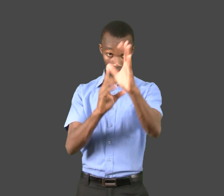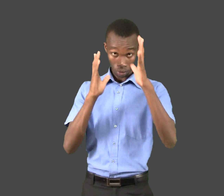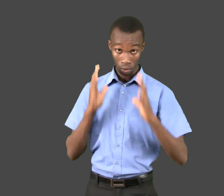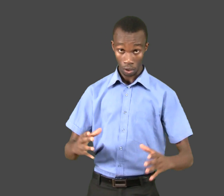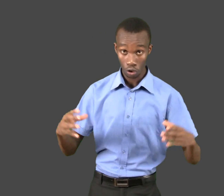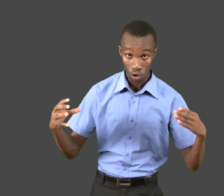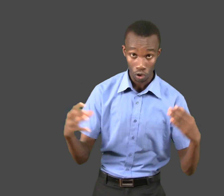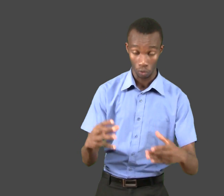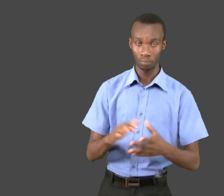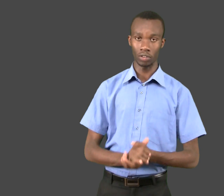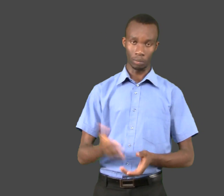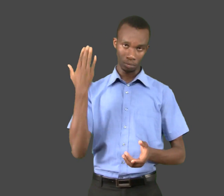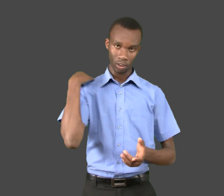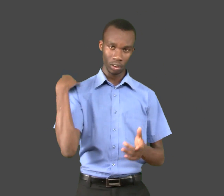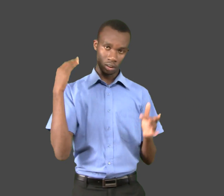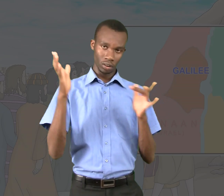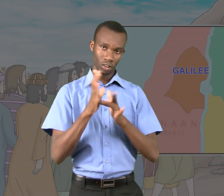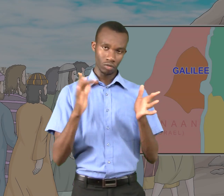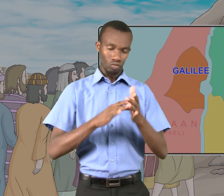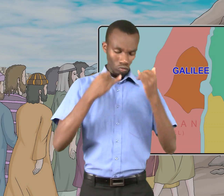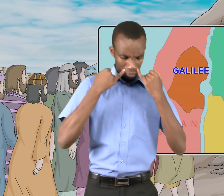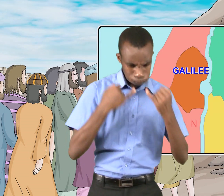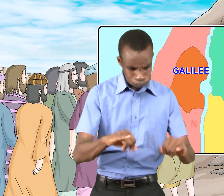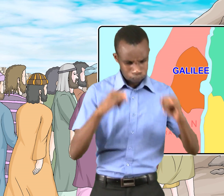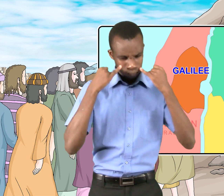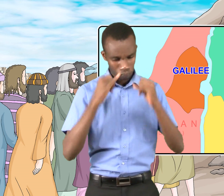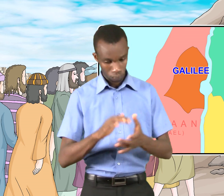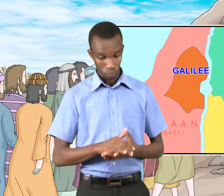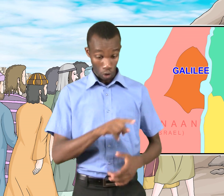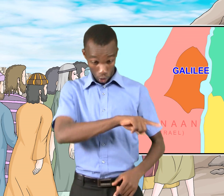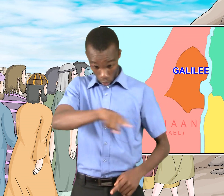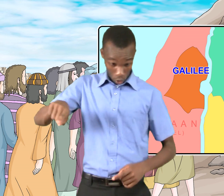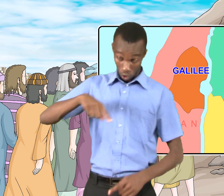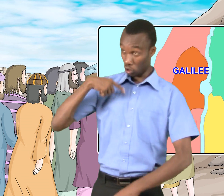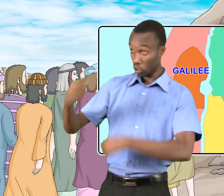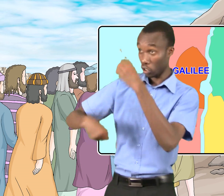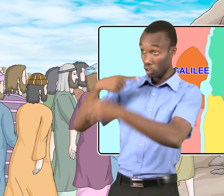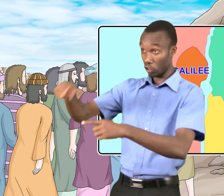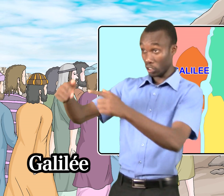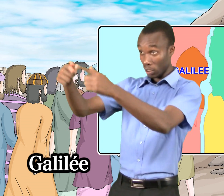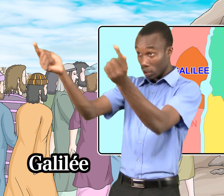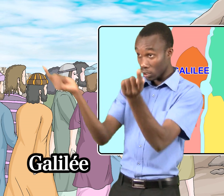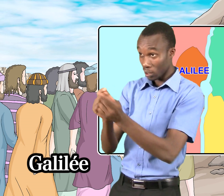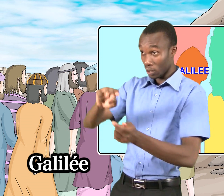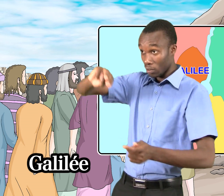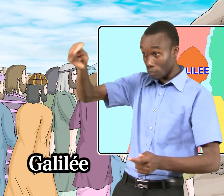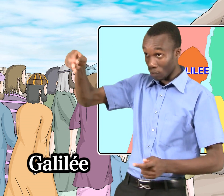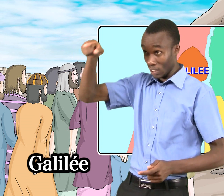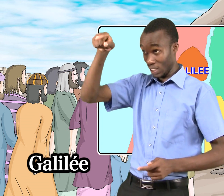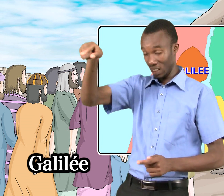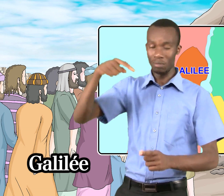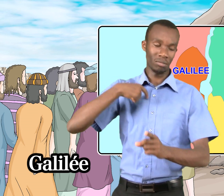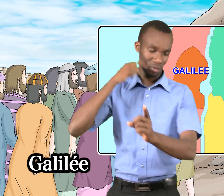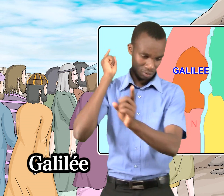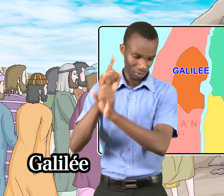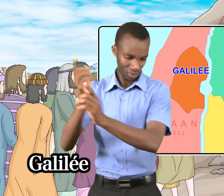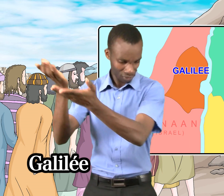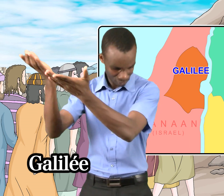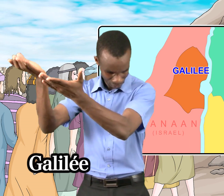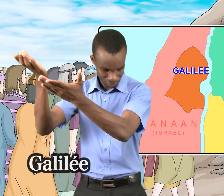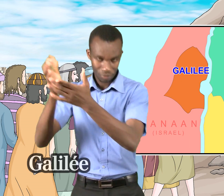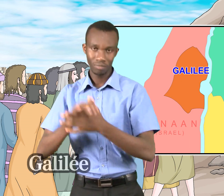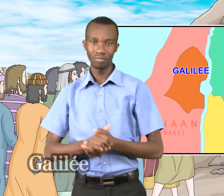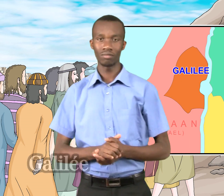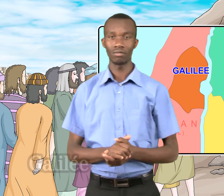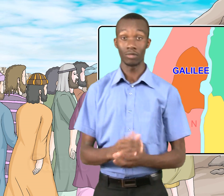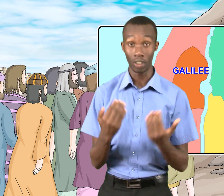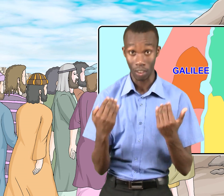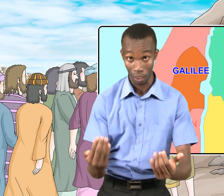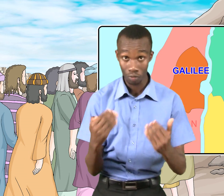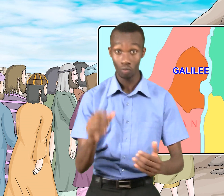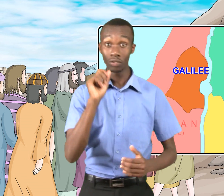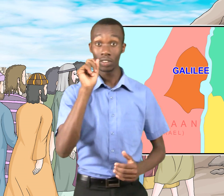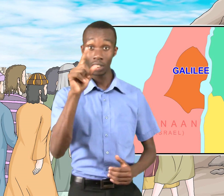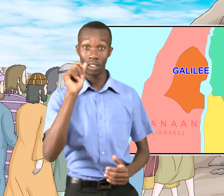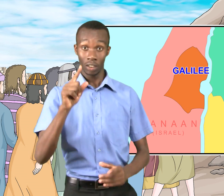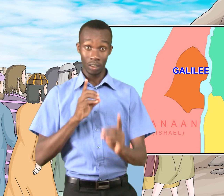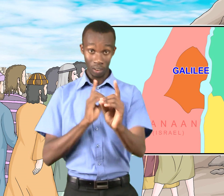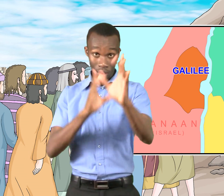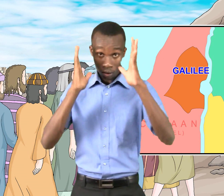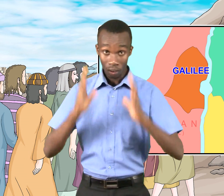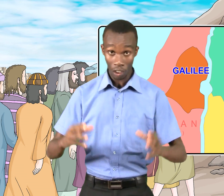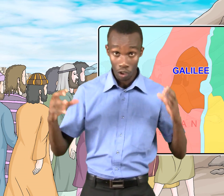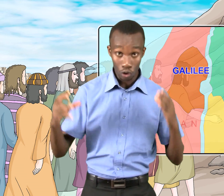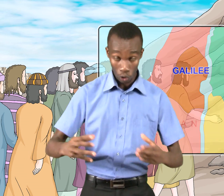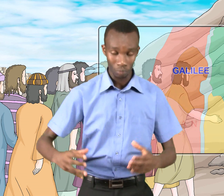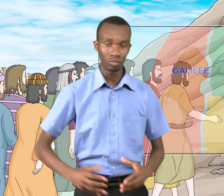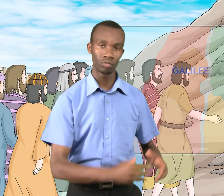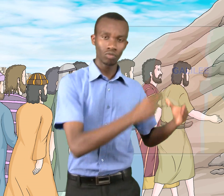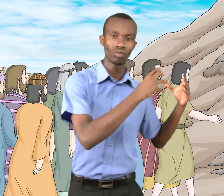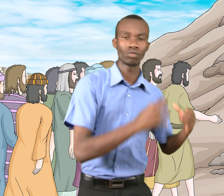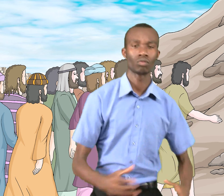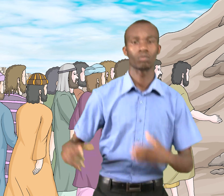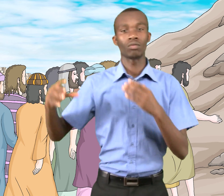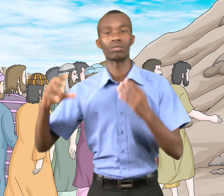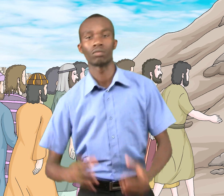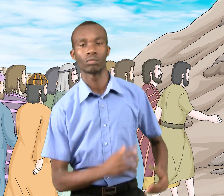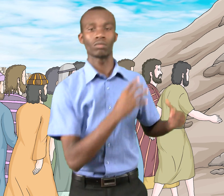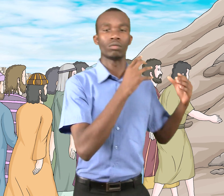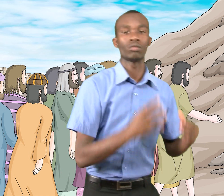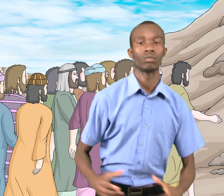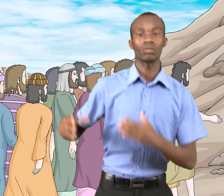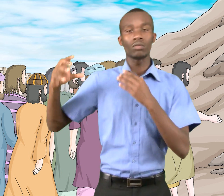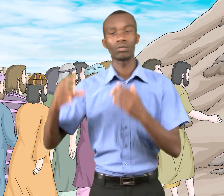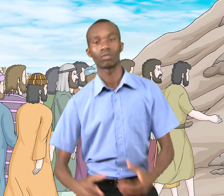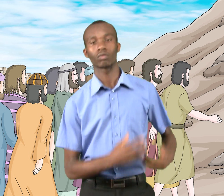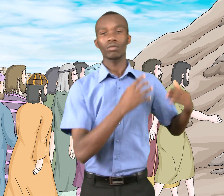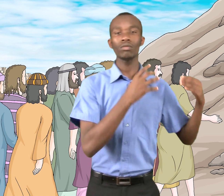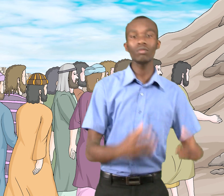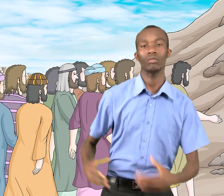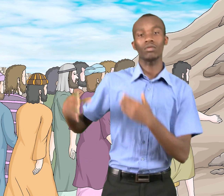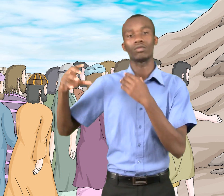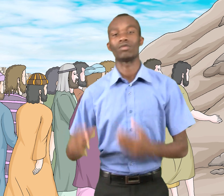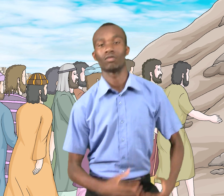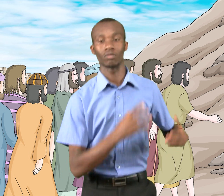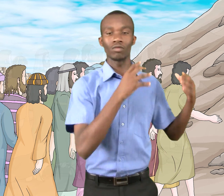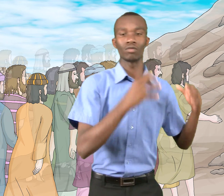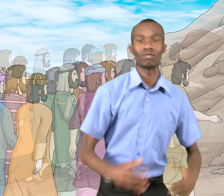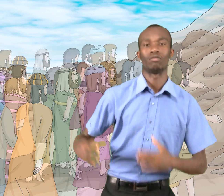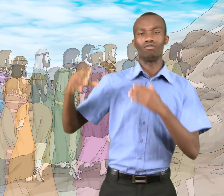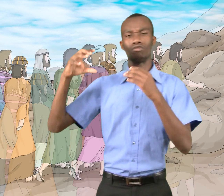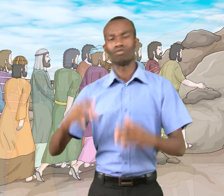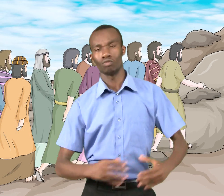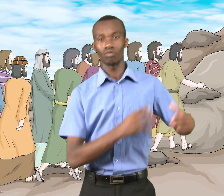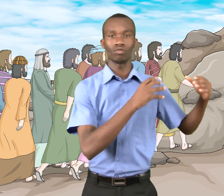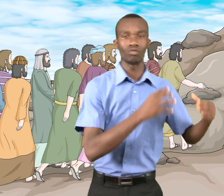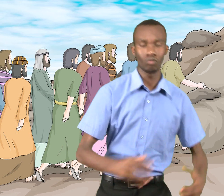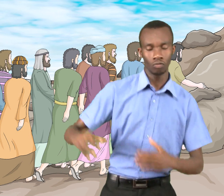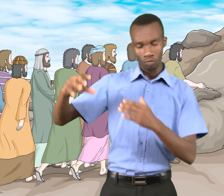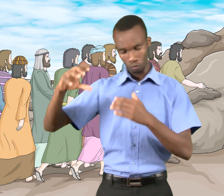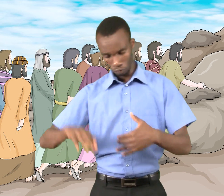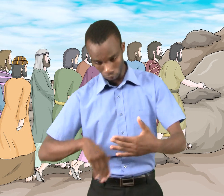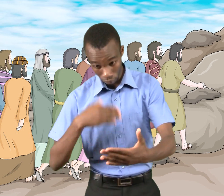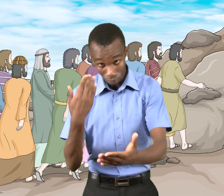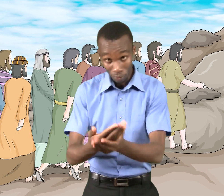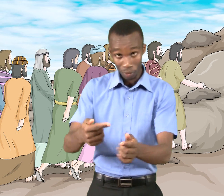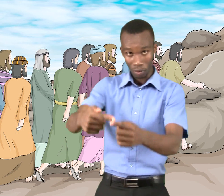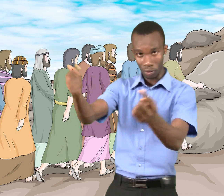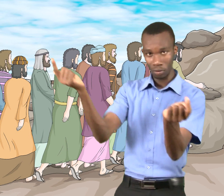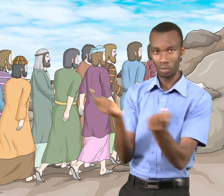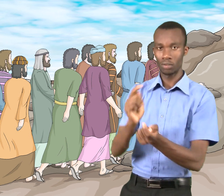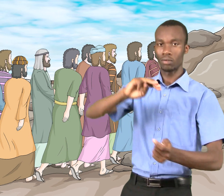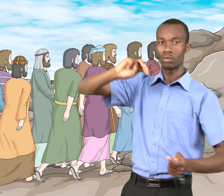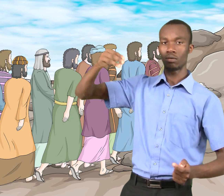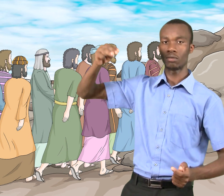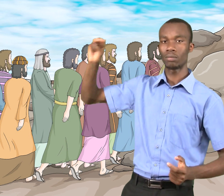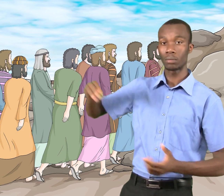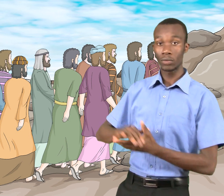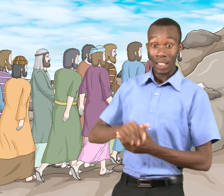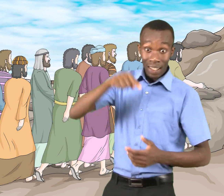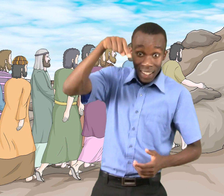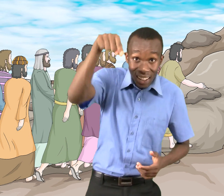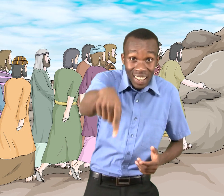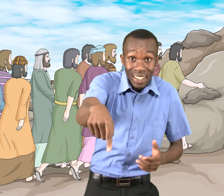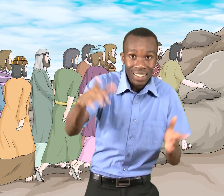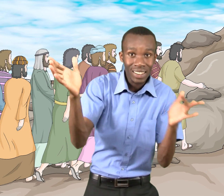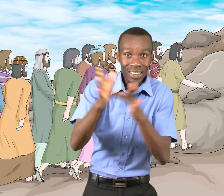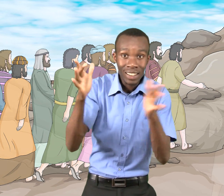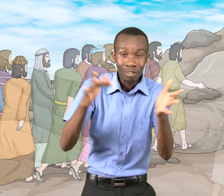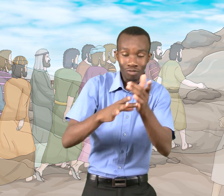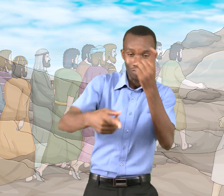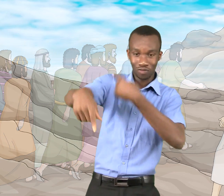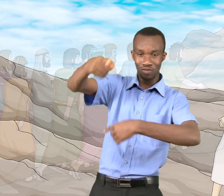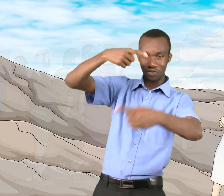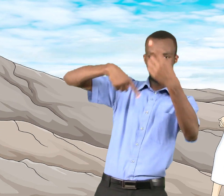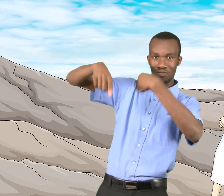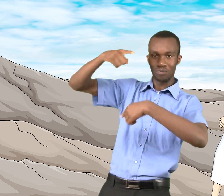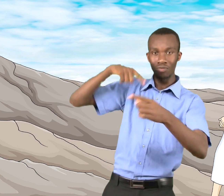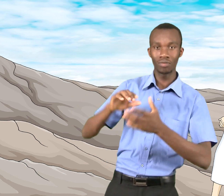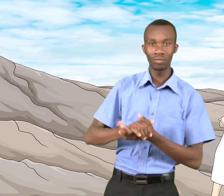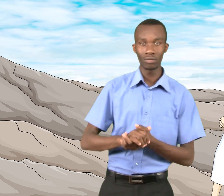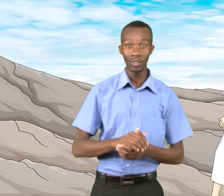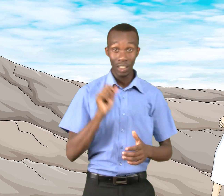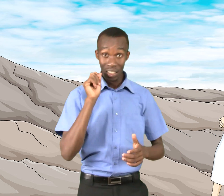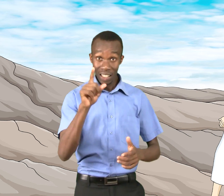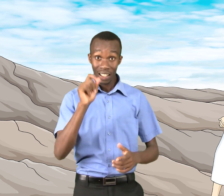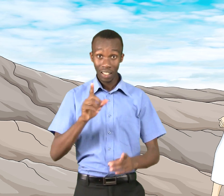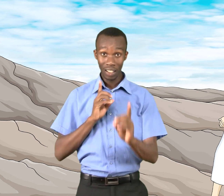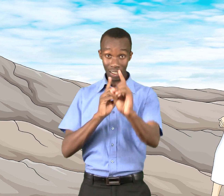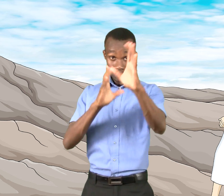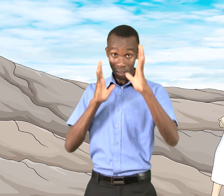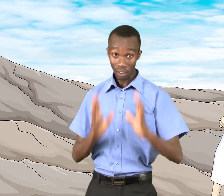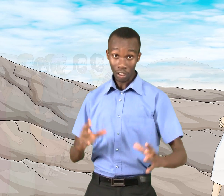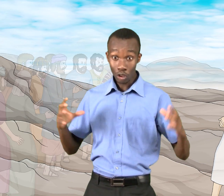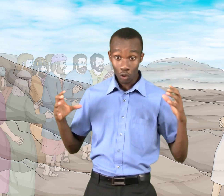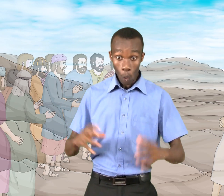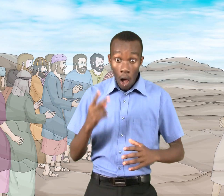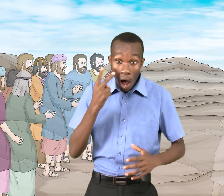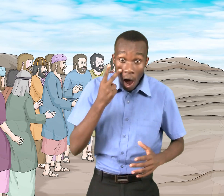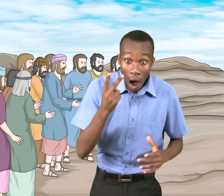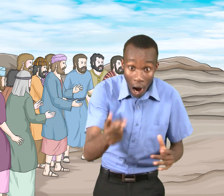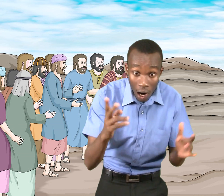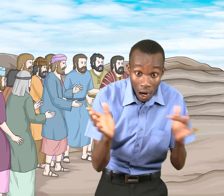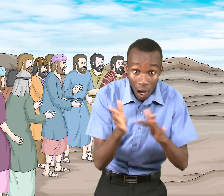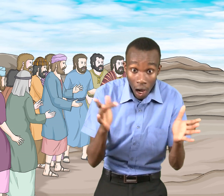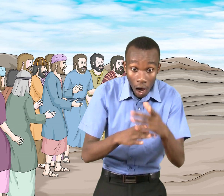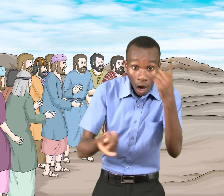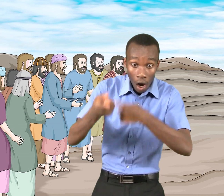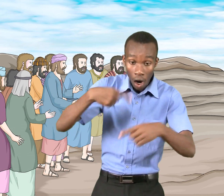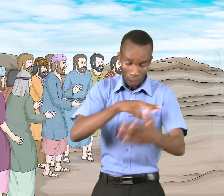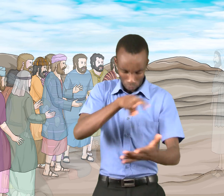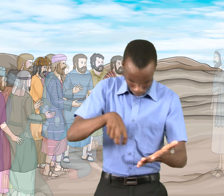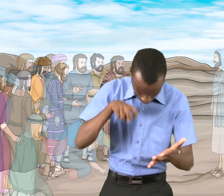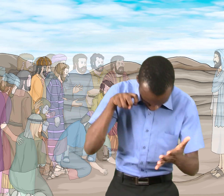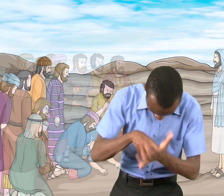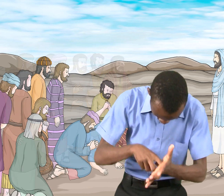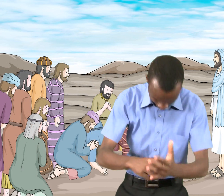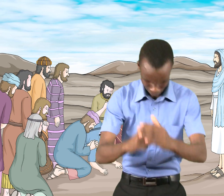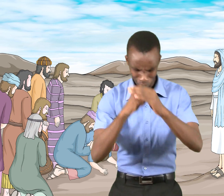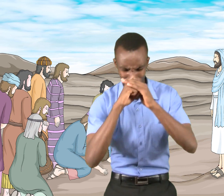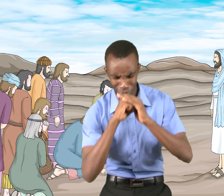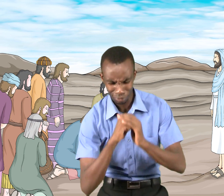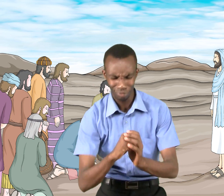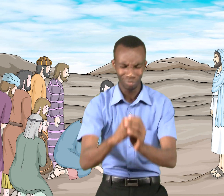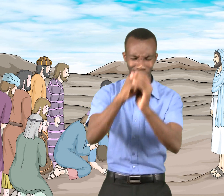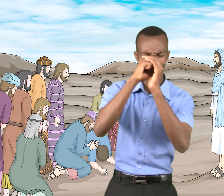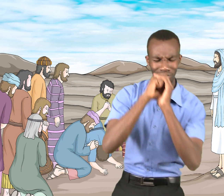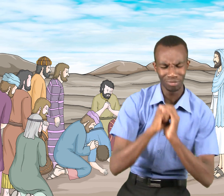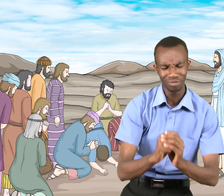Meanwhile, the eleven disciples went to Galilee, to the mountain Jesus had designated.